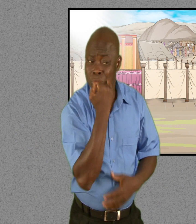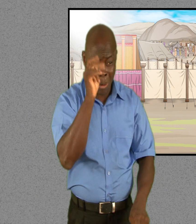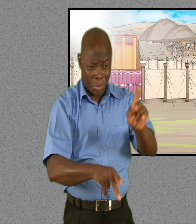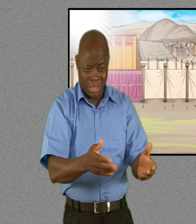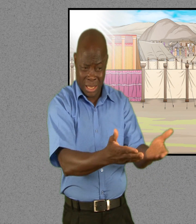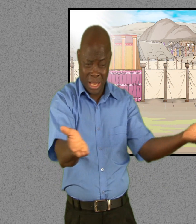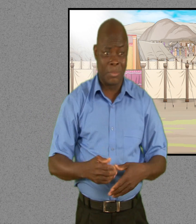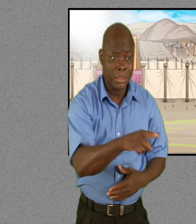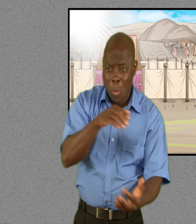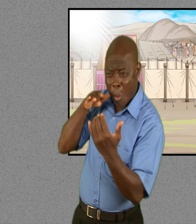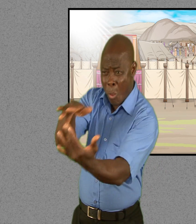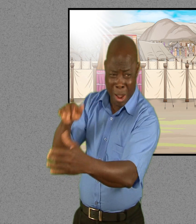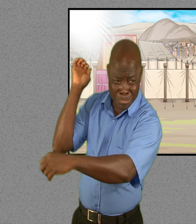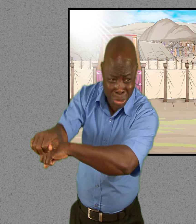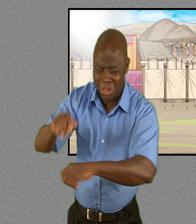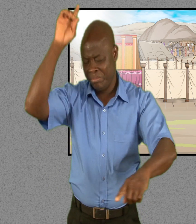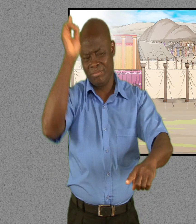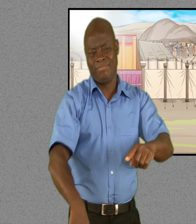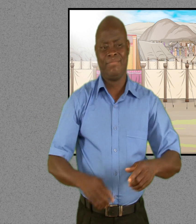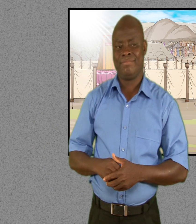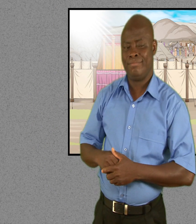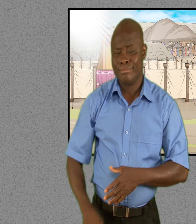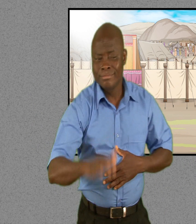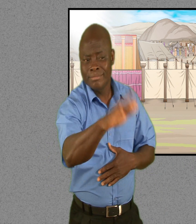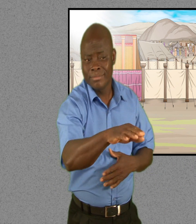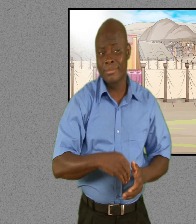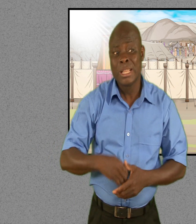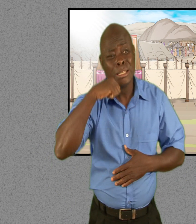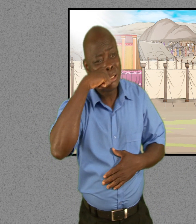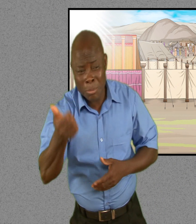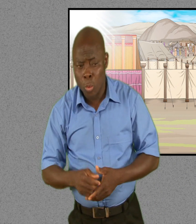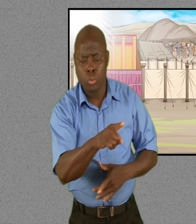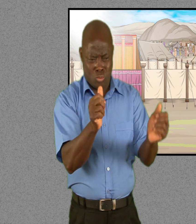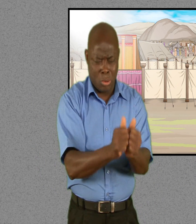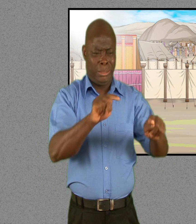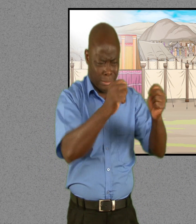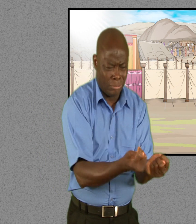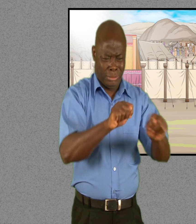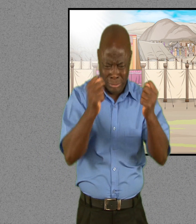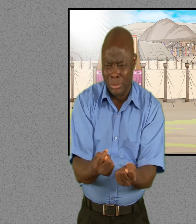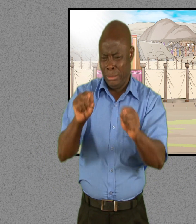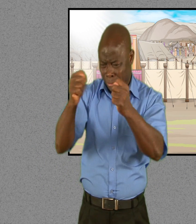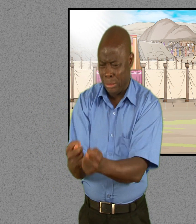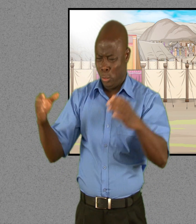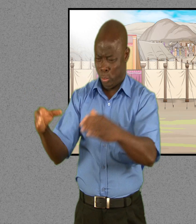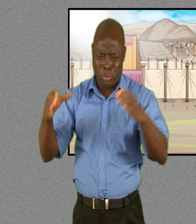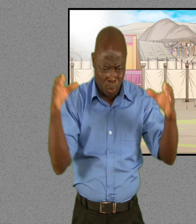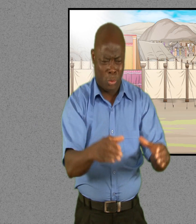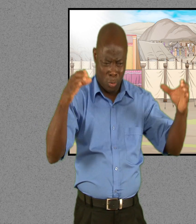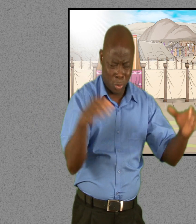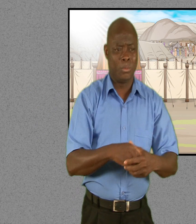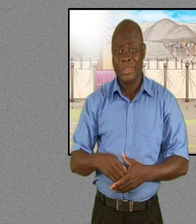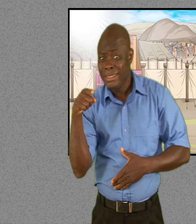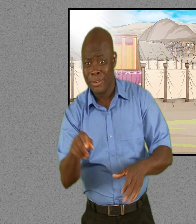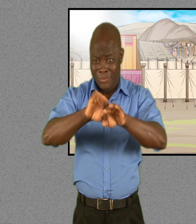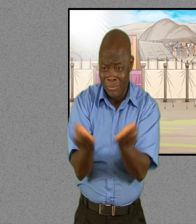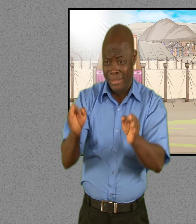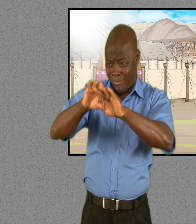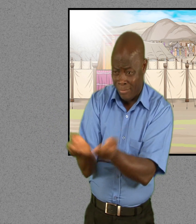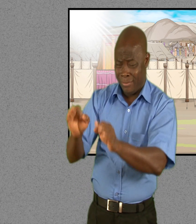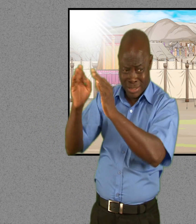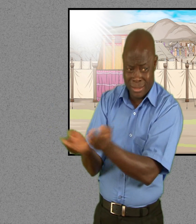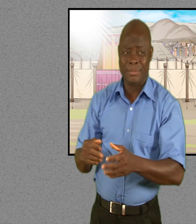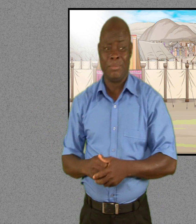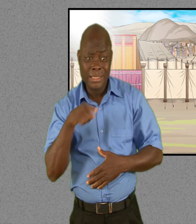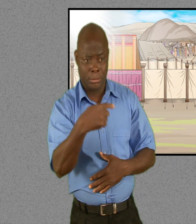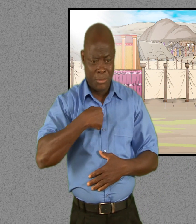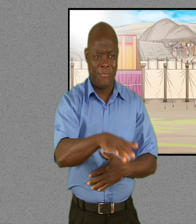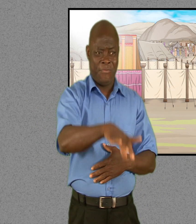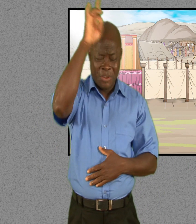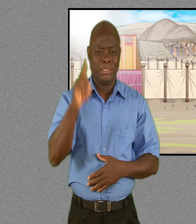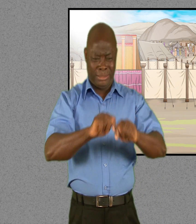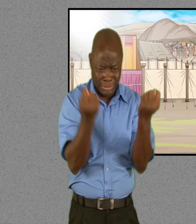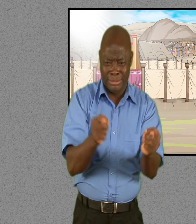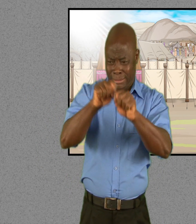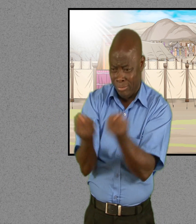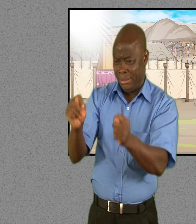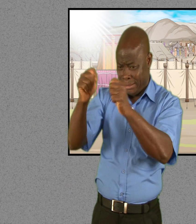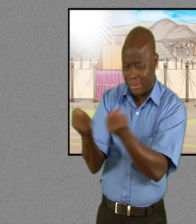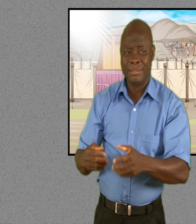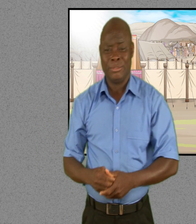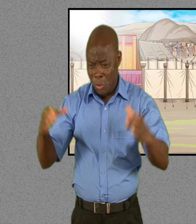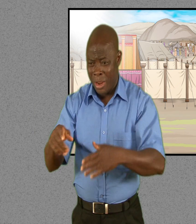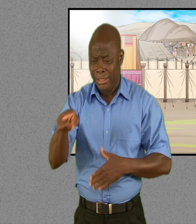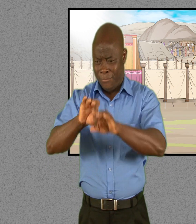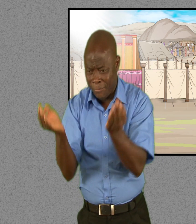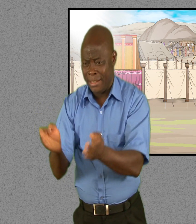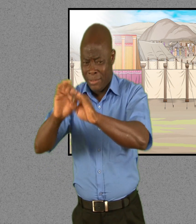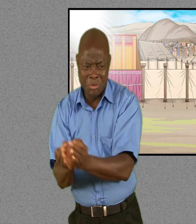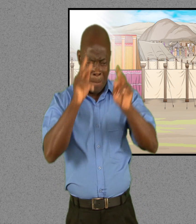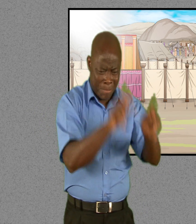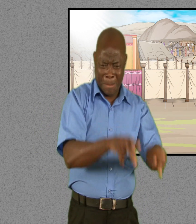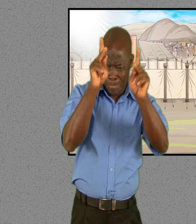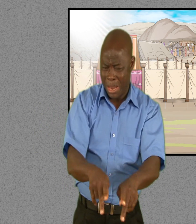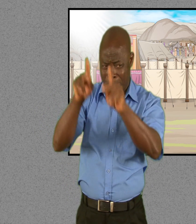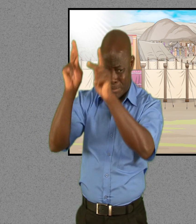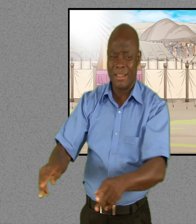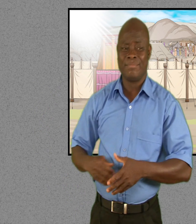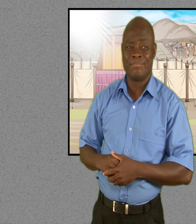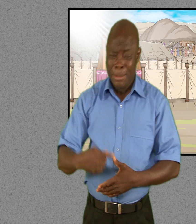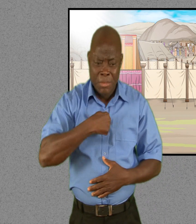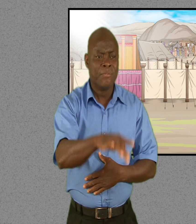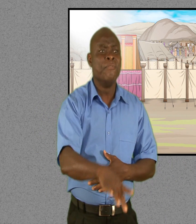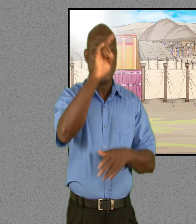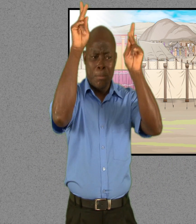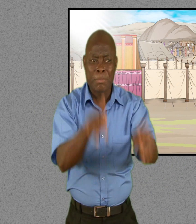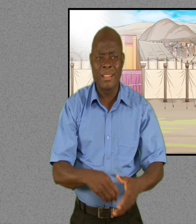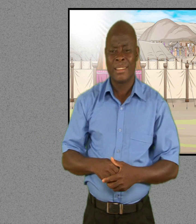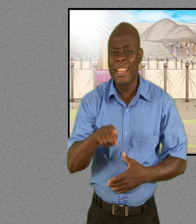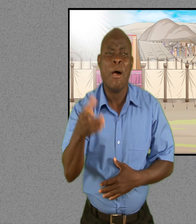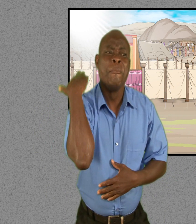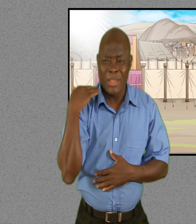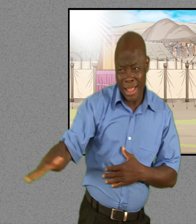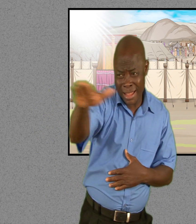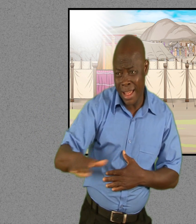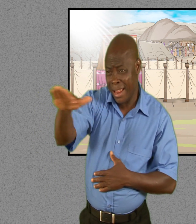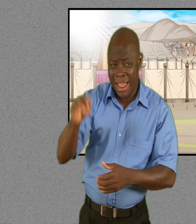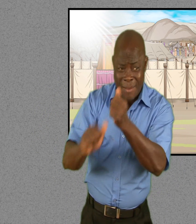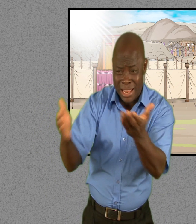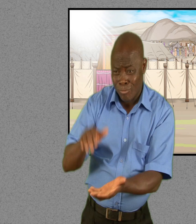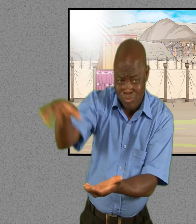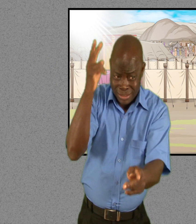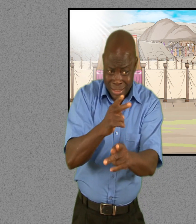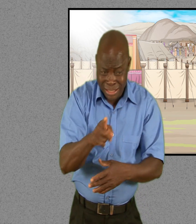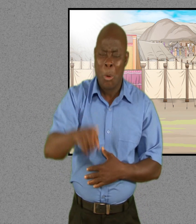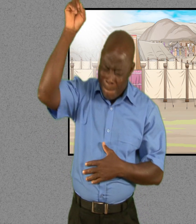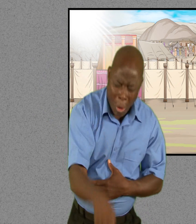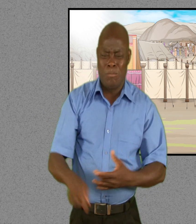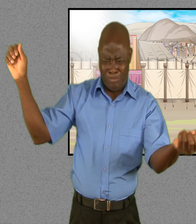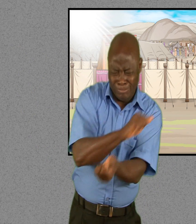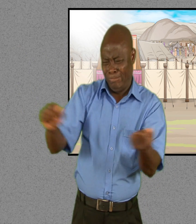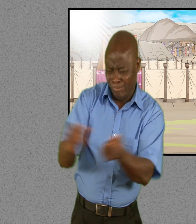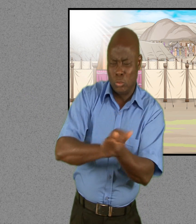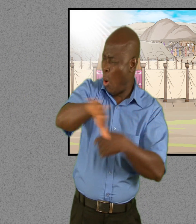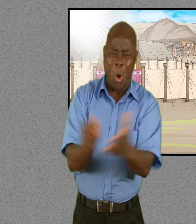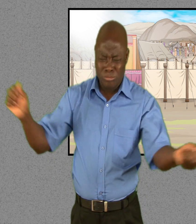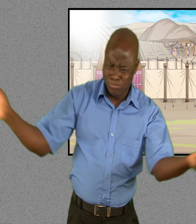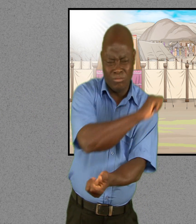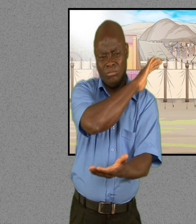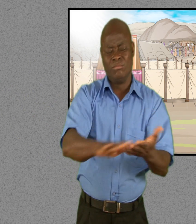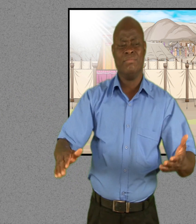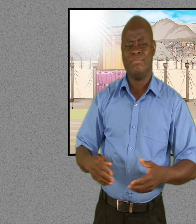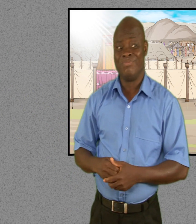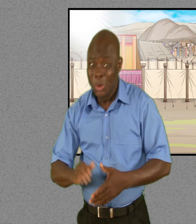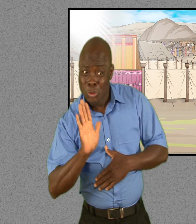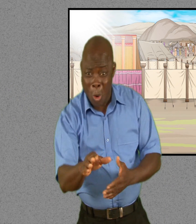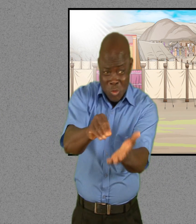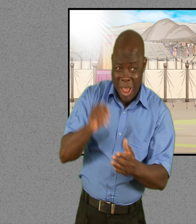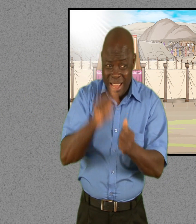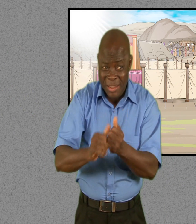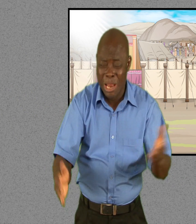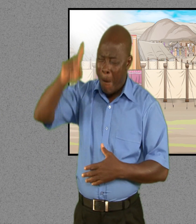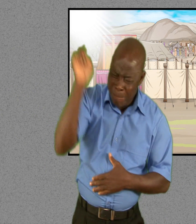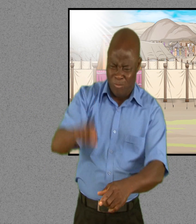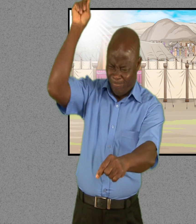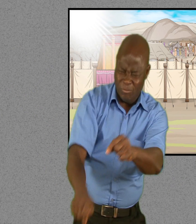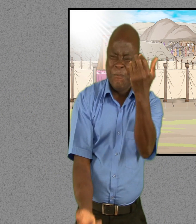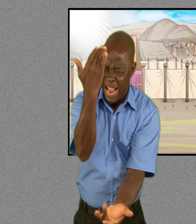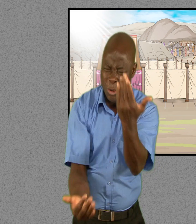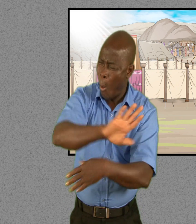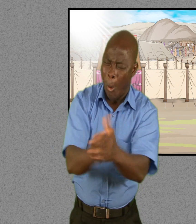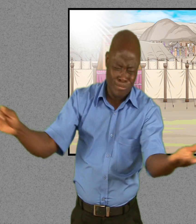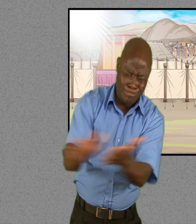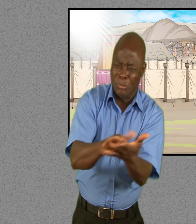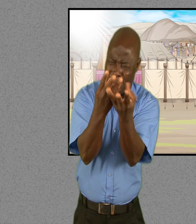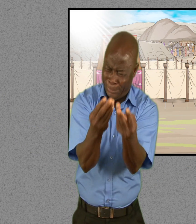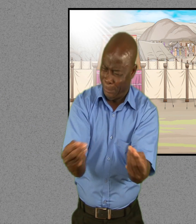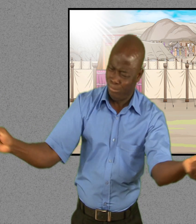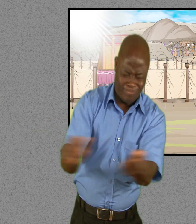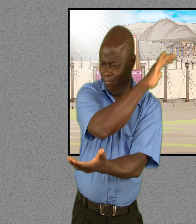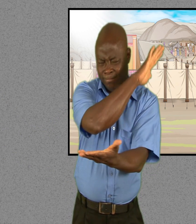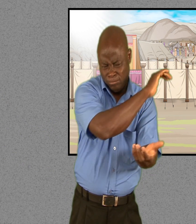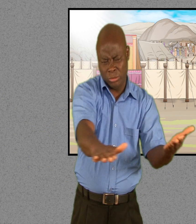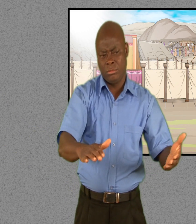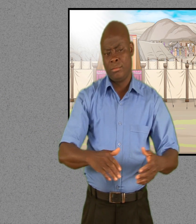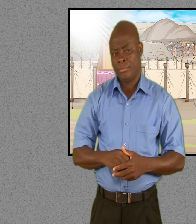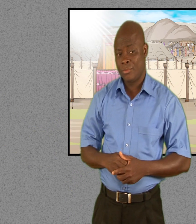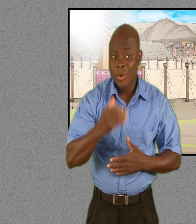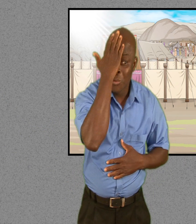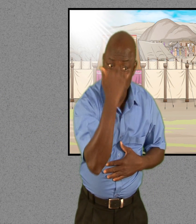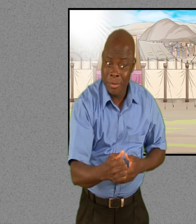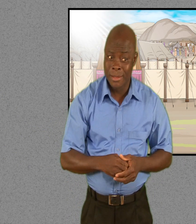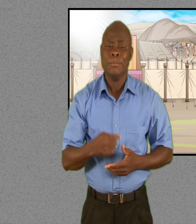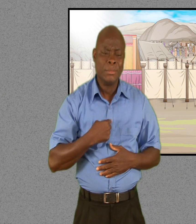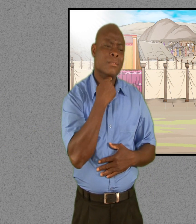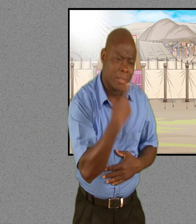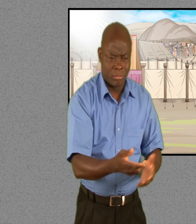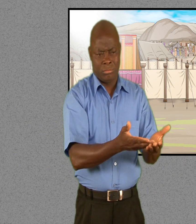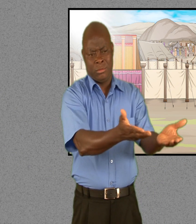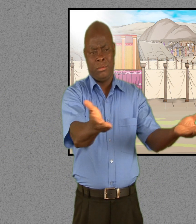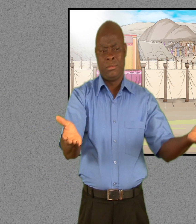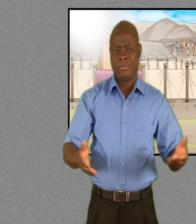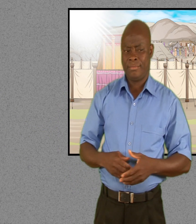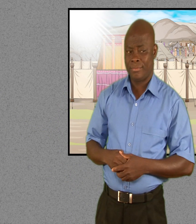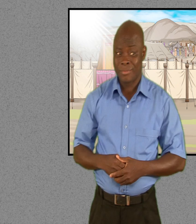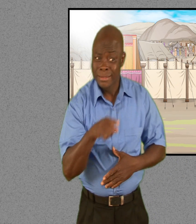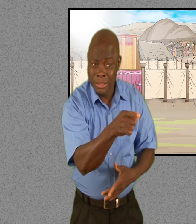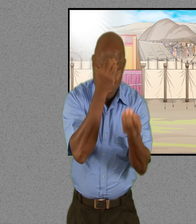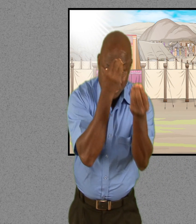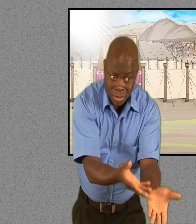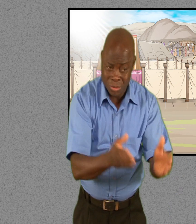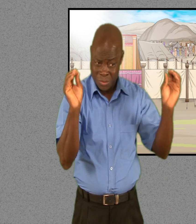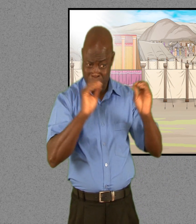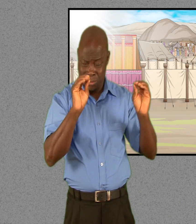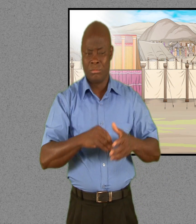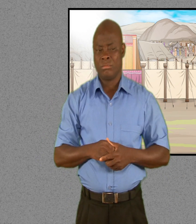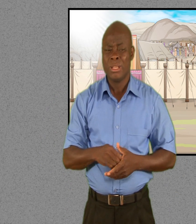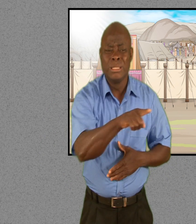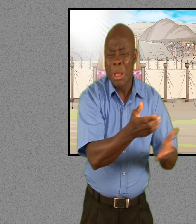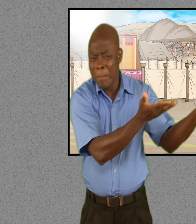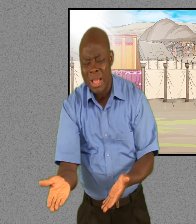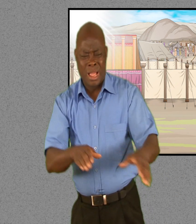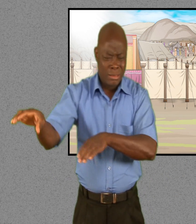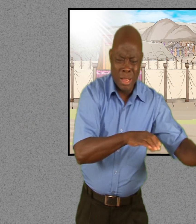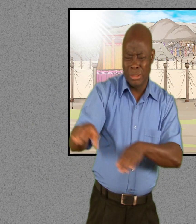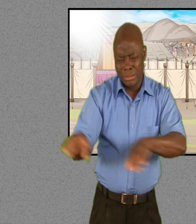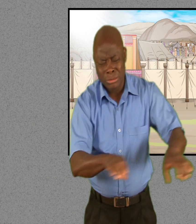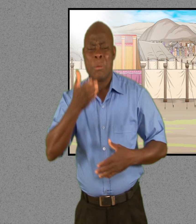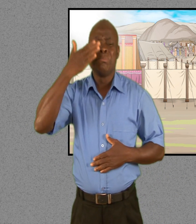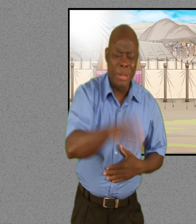In the morning you must present yourselves tribe by tribe. The tribe that the LORD selects shall come forward clan by clan, and the clan that the LORD selects shall come forward family by family, and the family that the LORD selects shall come forward man by man.